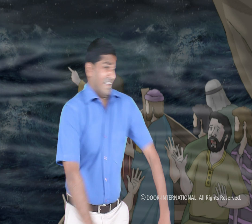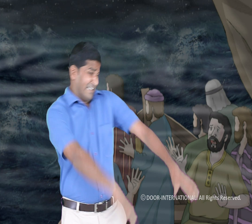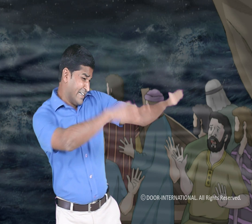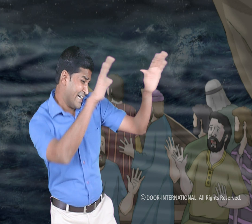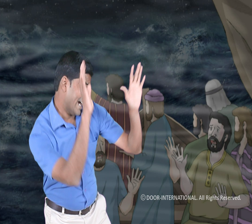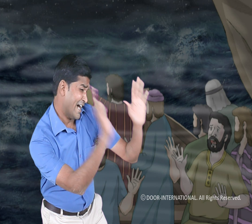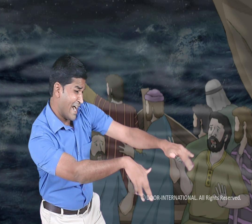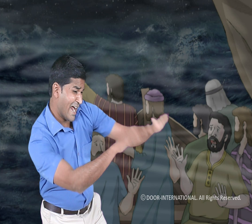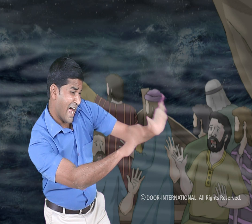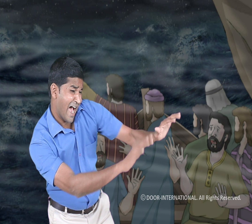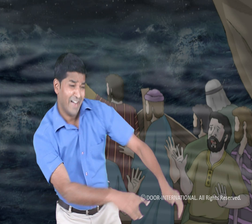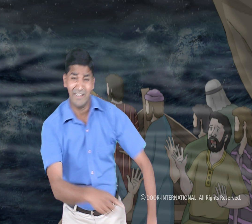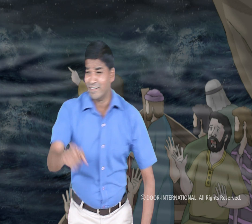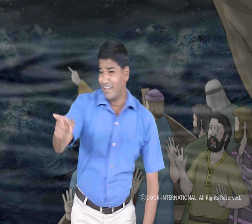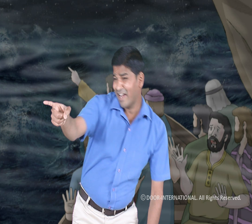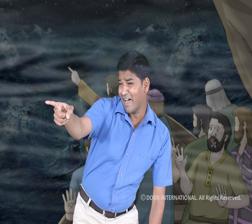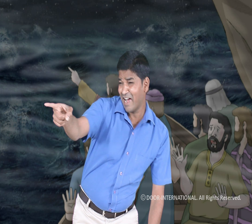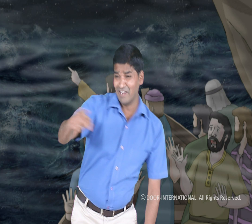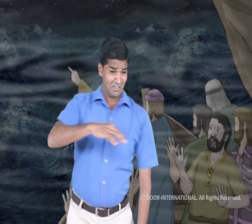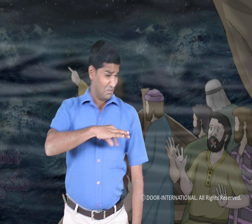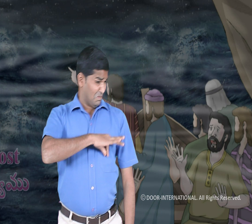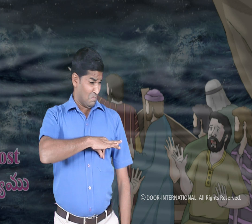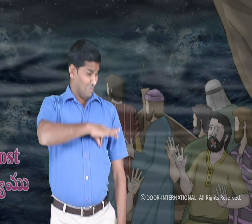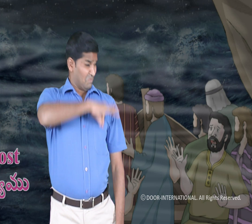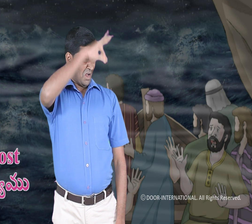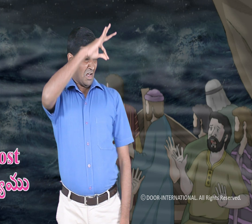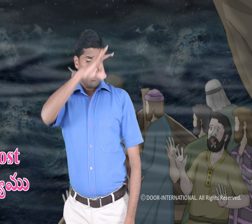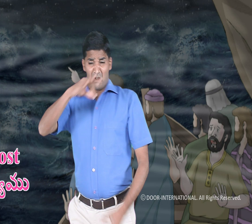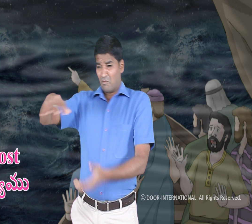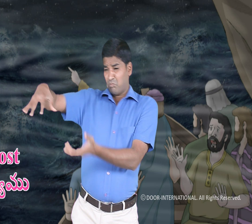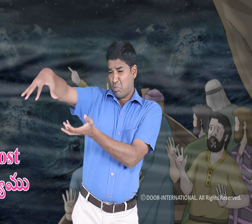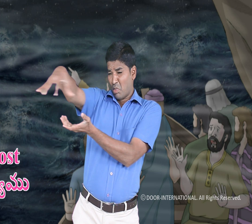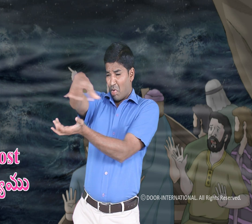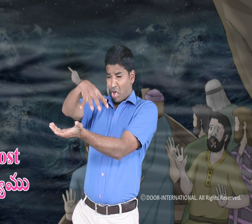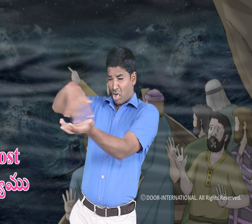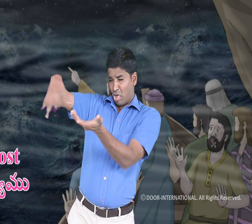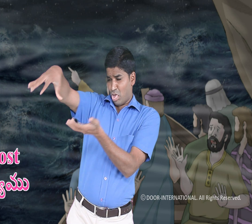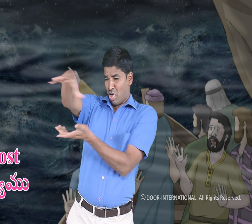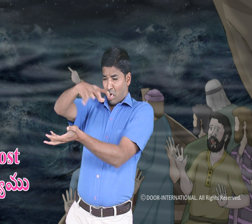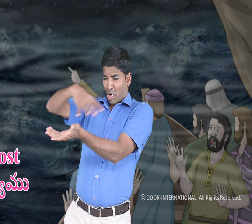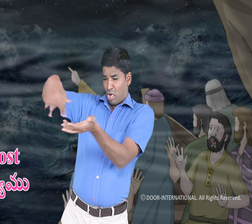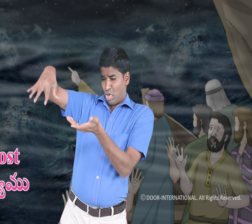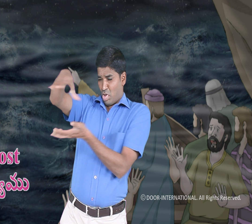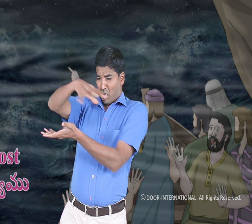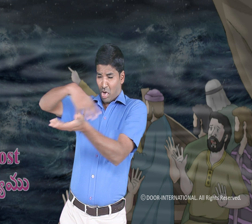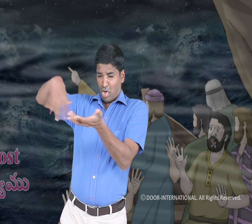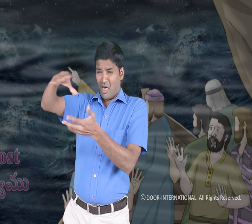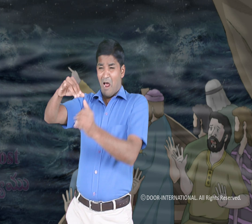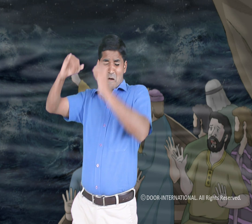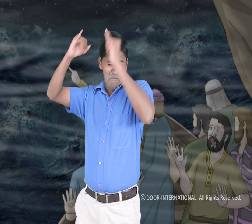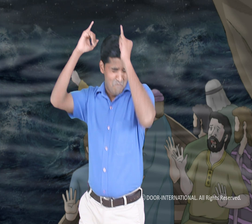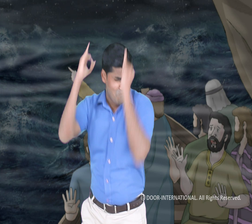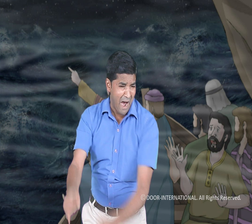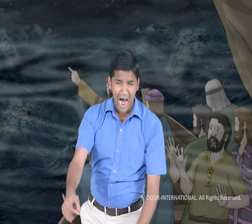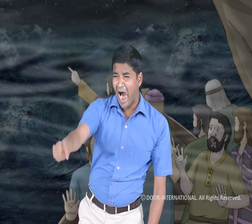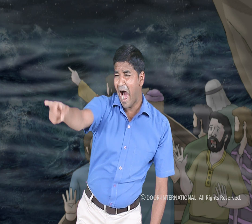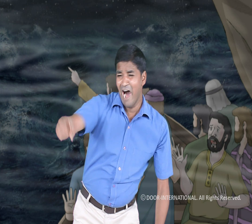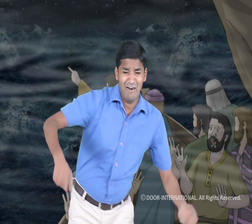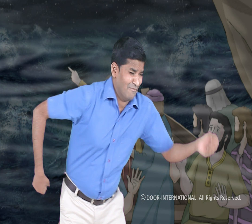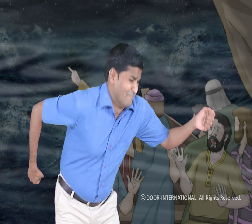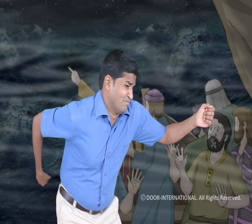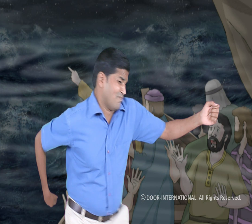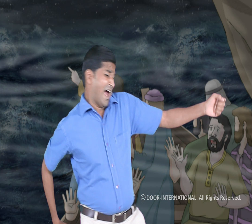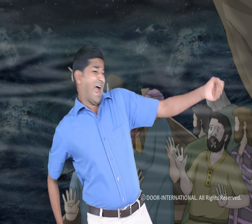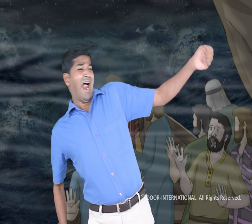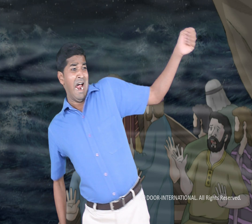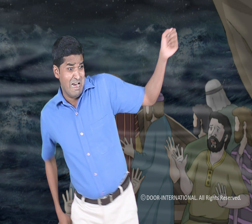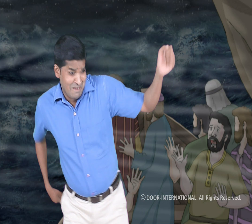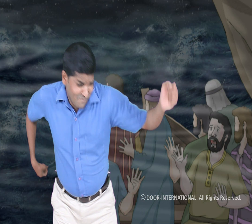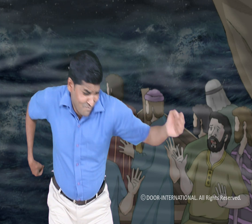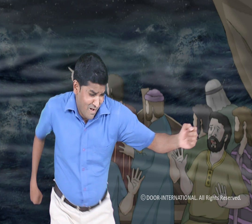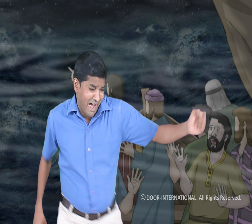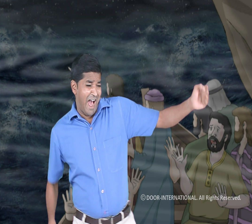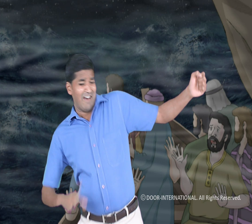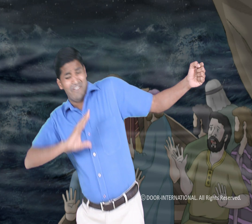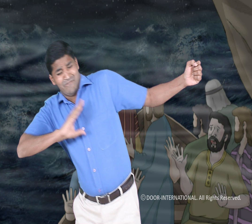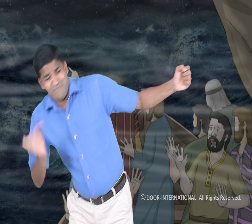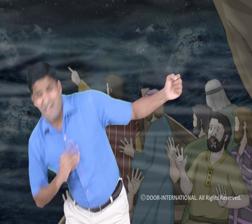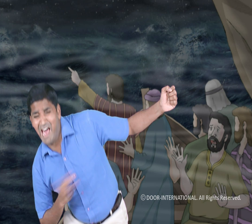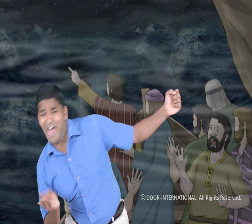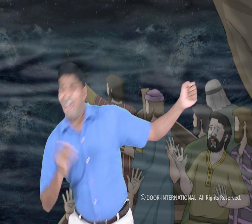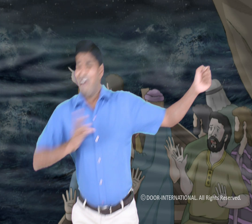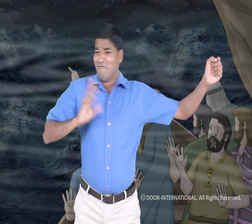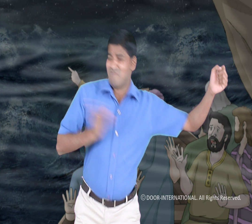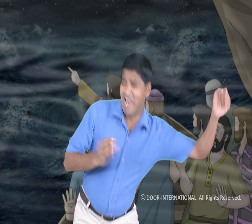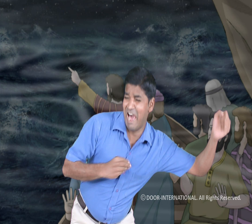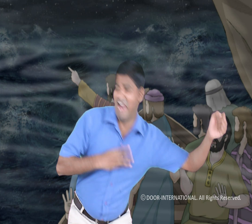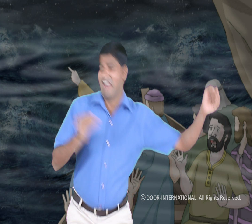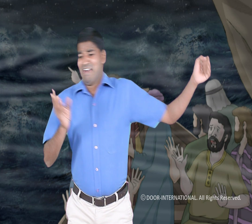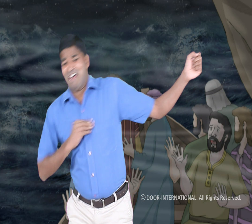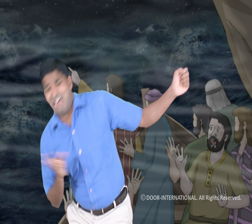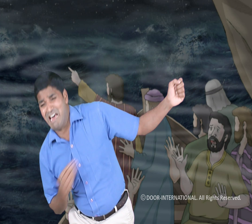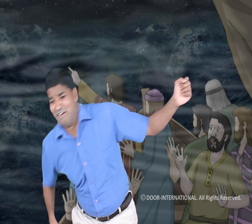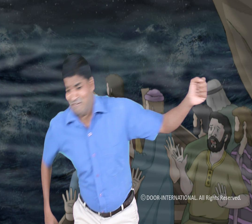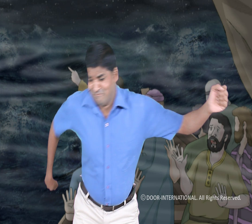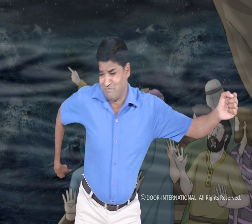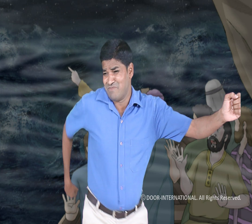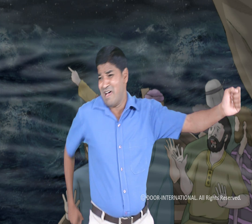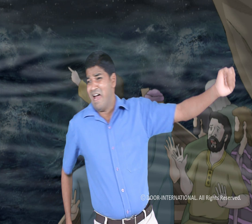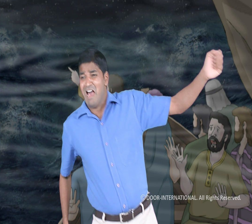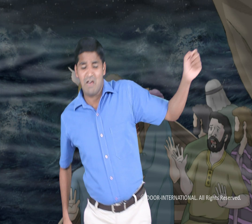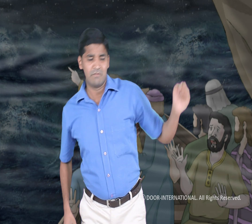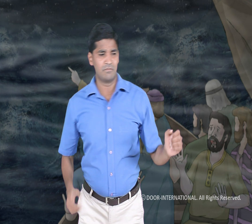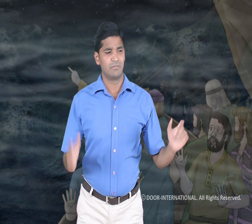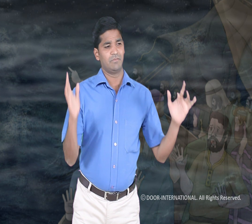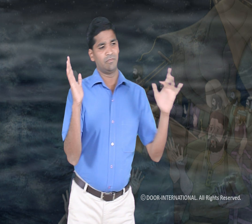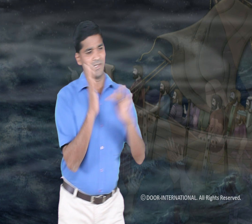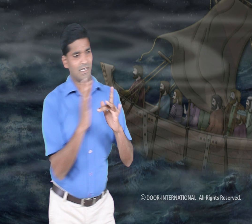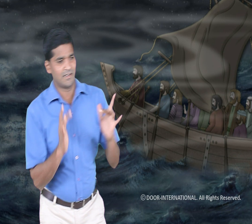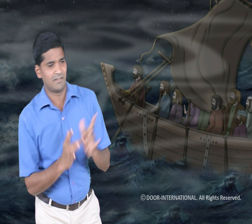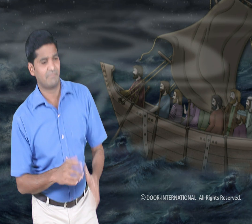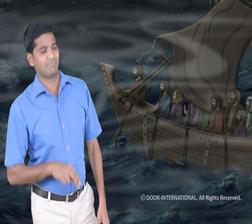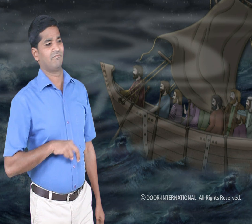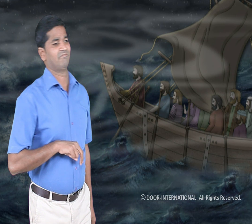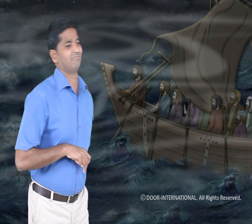“It’s a ghost!” they said, and cried out in fear.